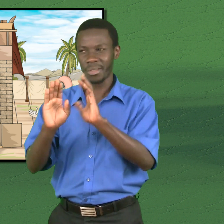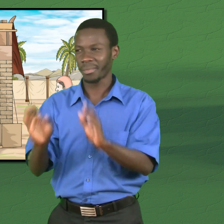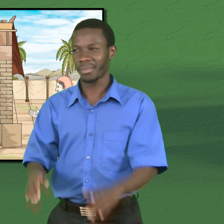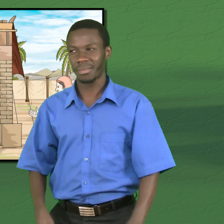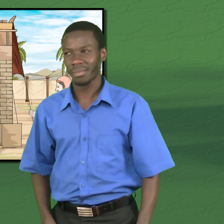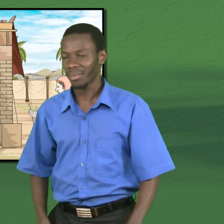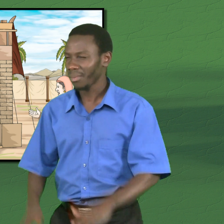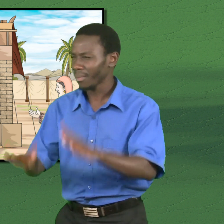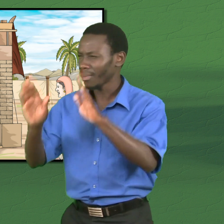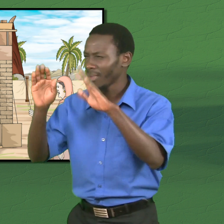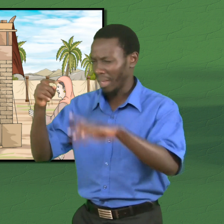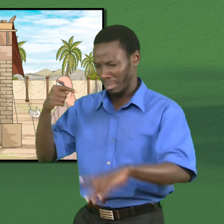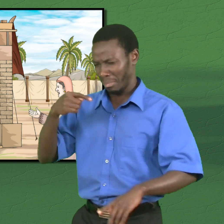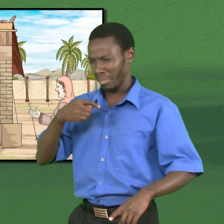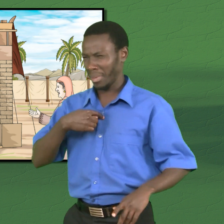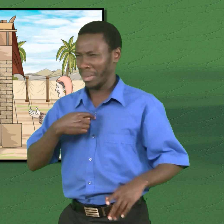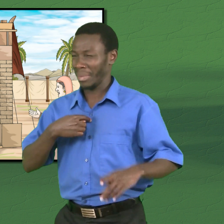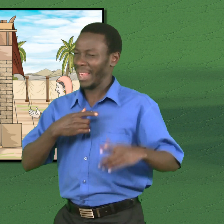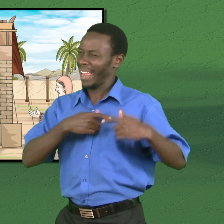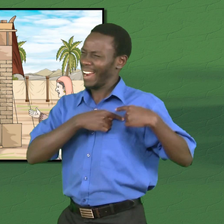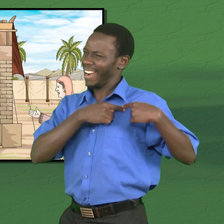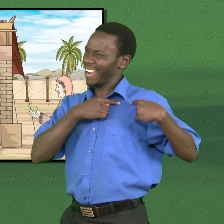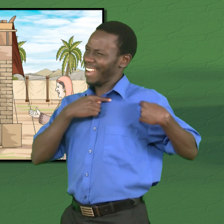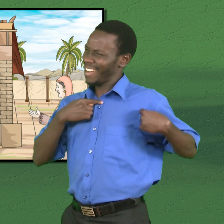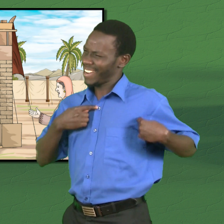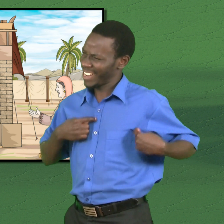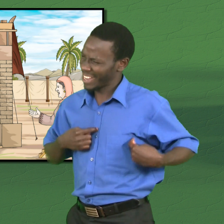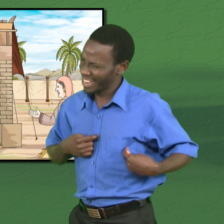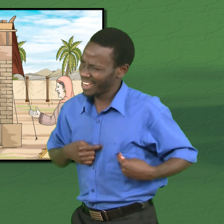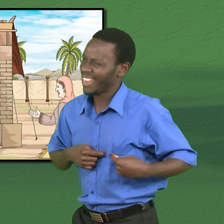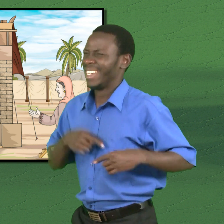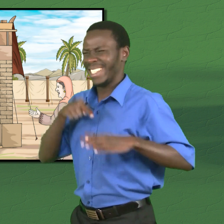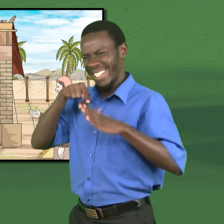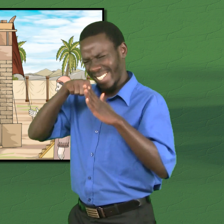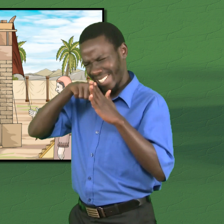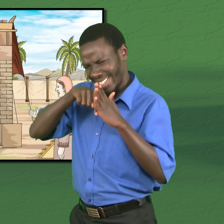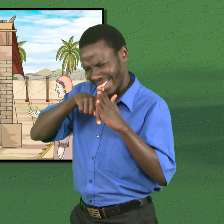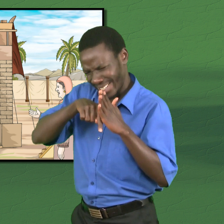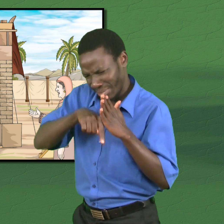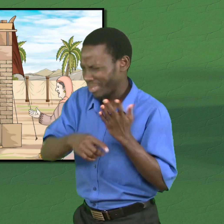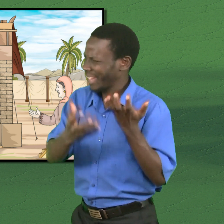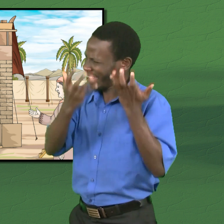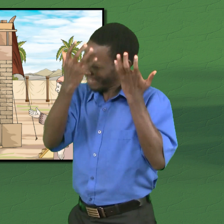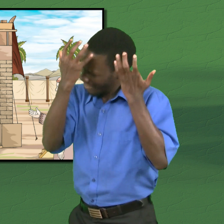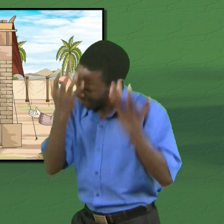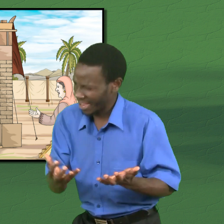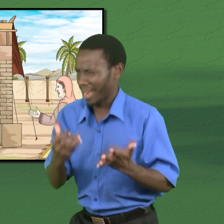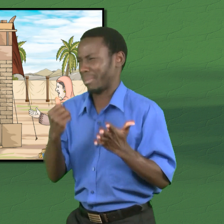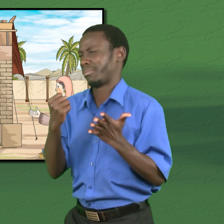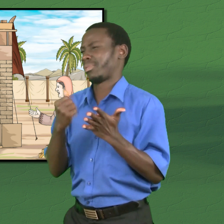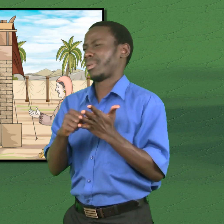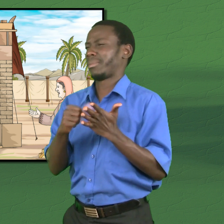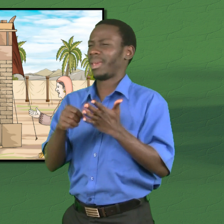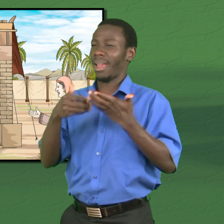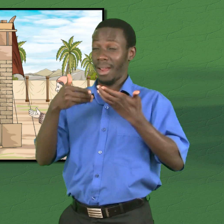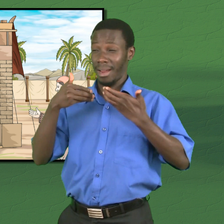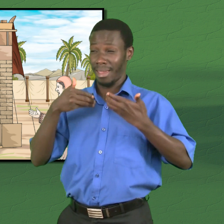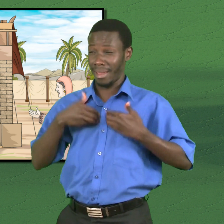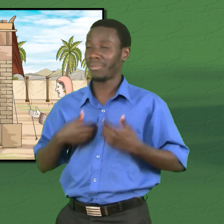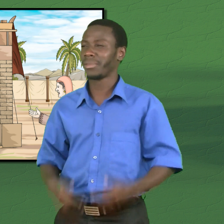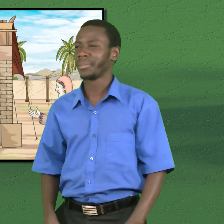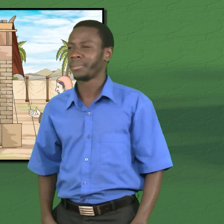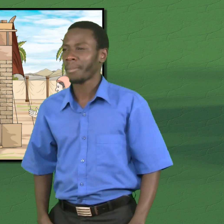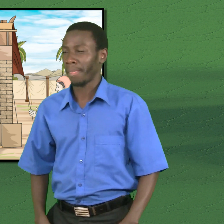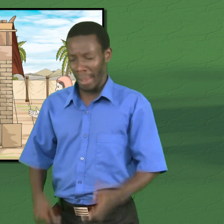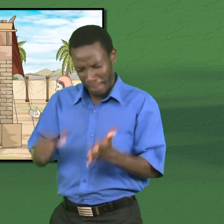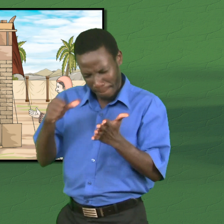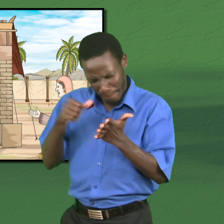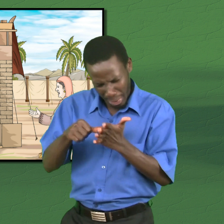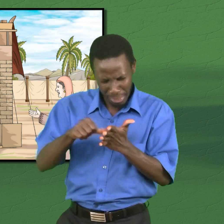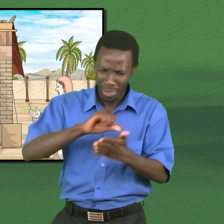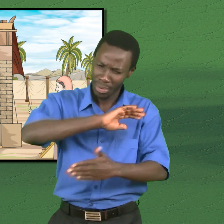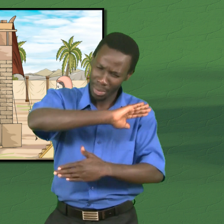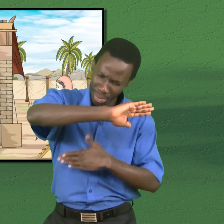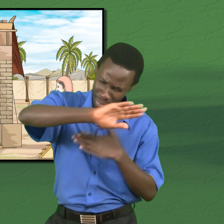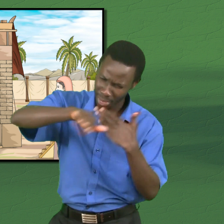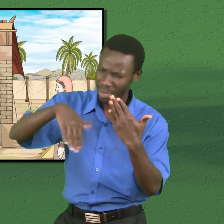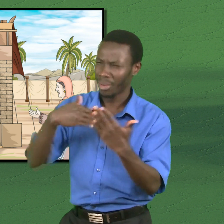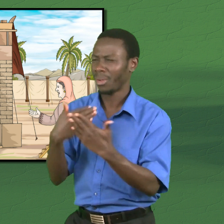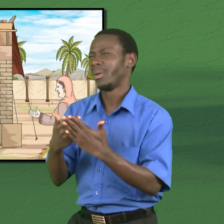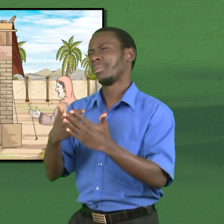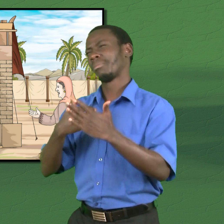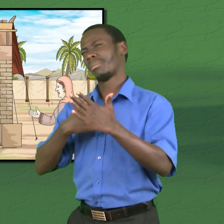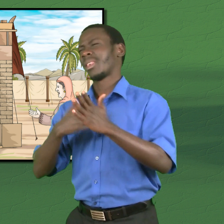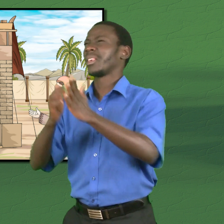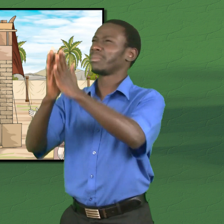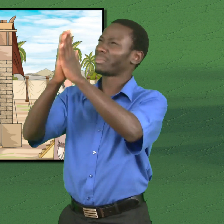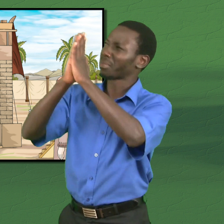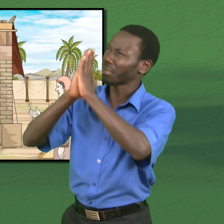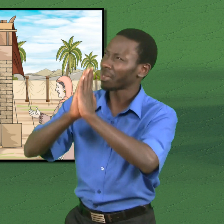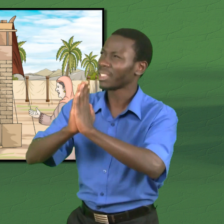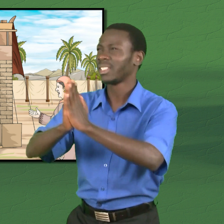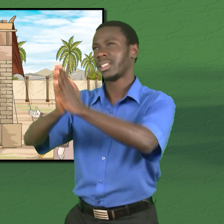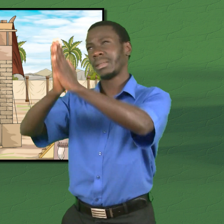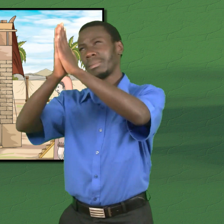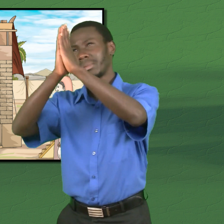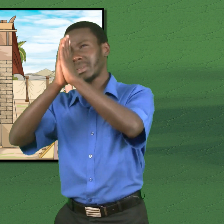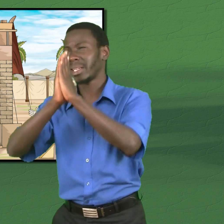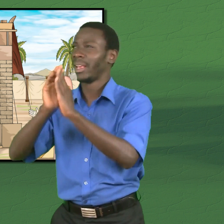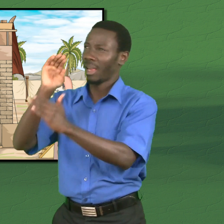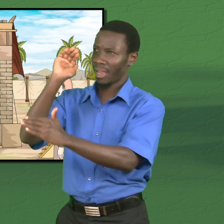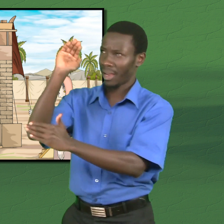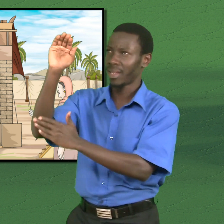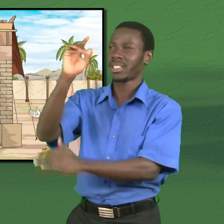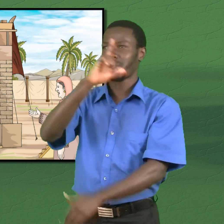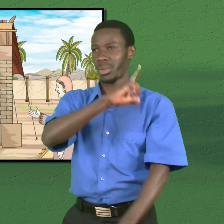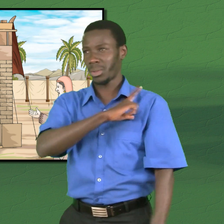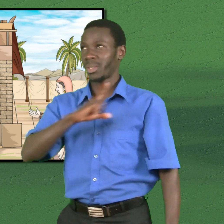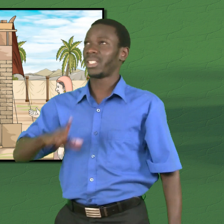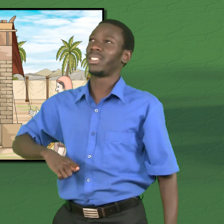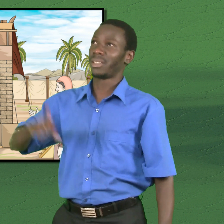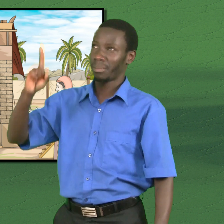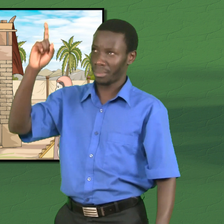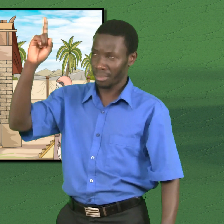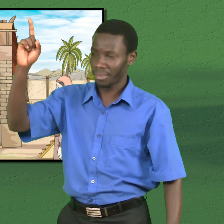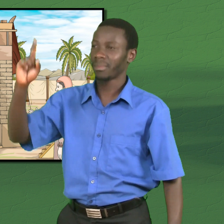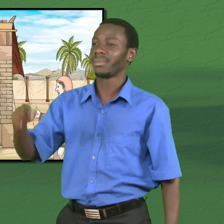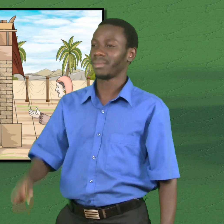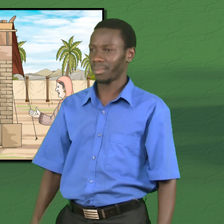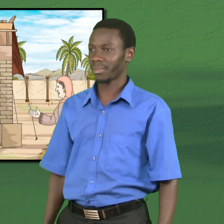Do not take your servant for a wicked woman;